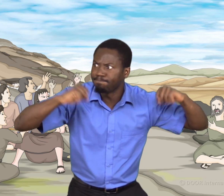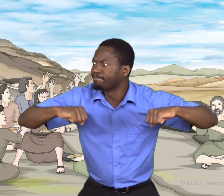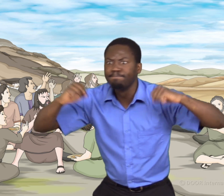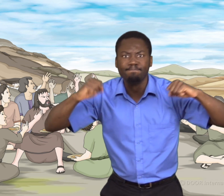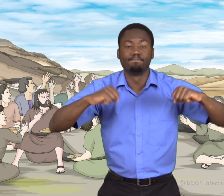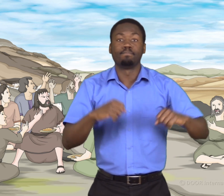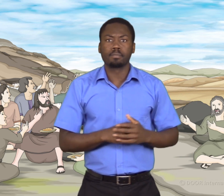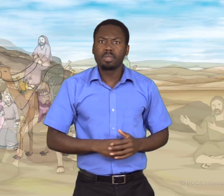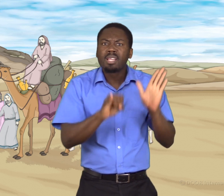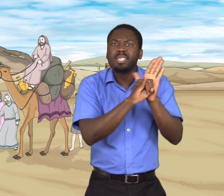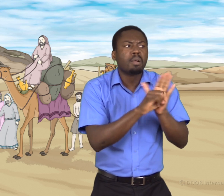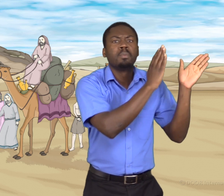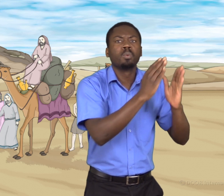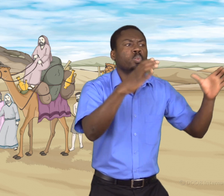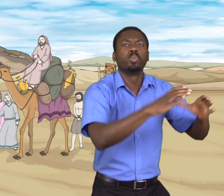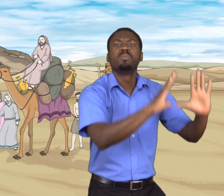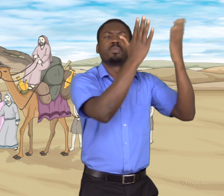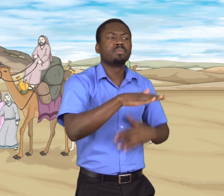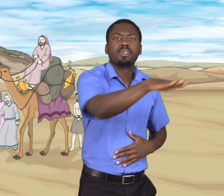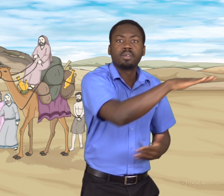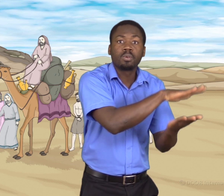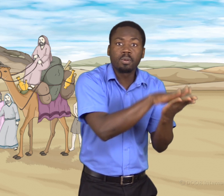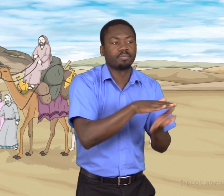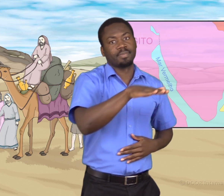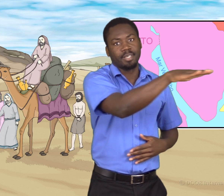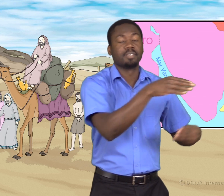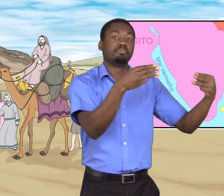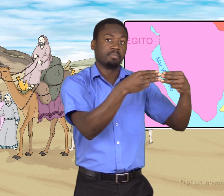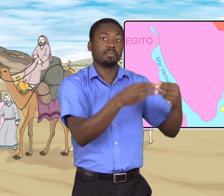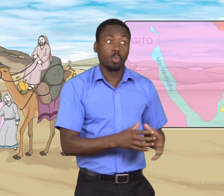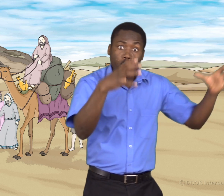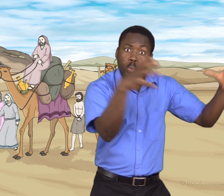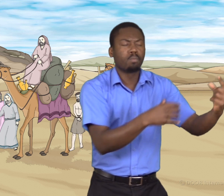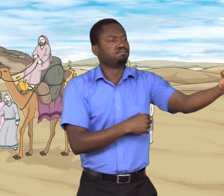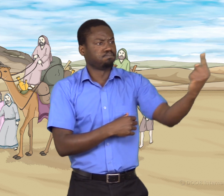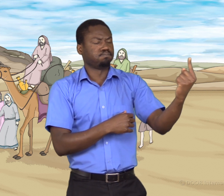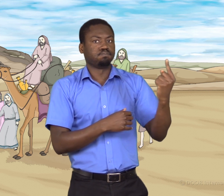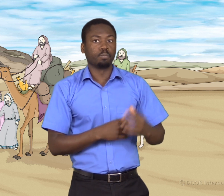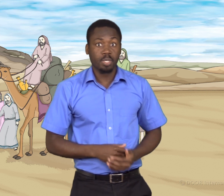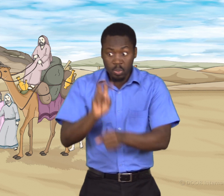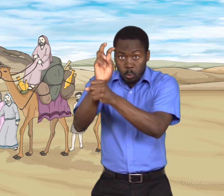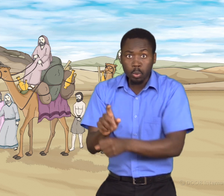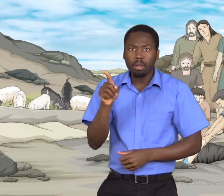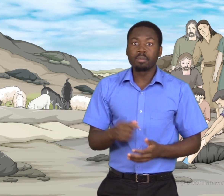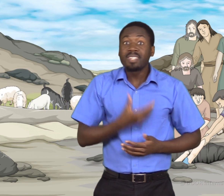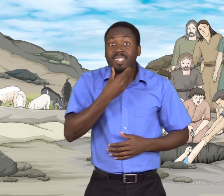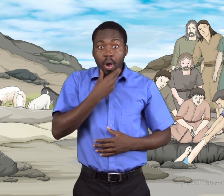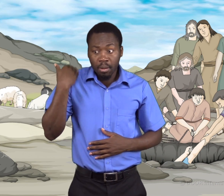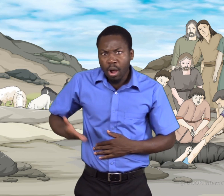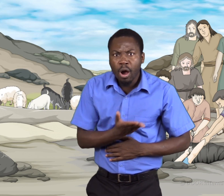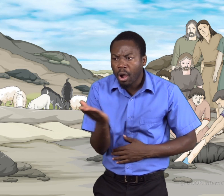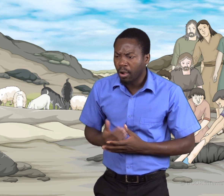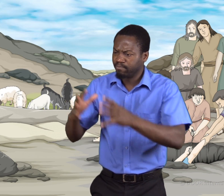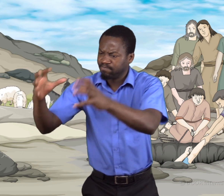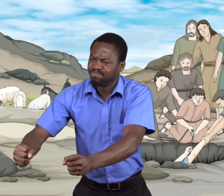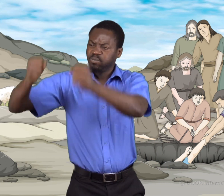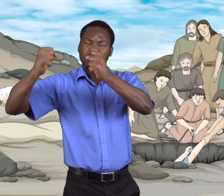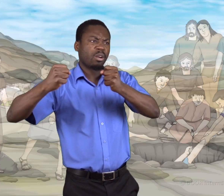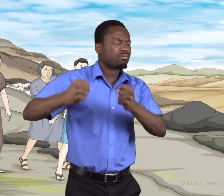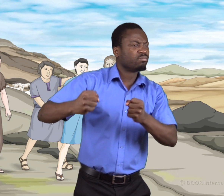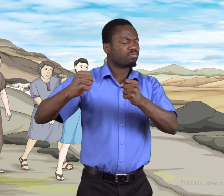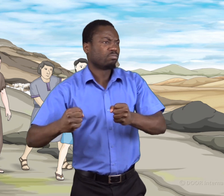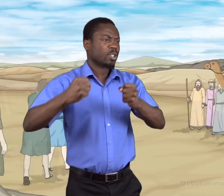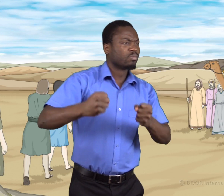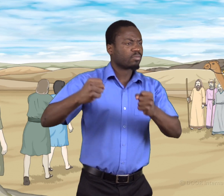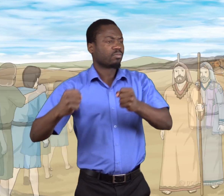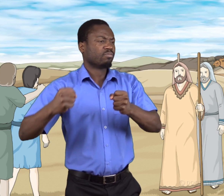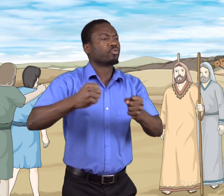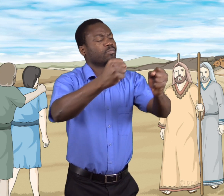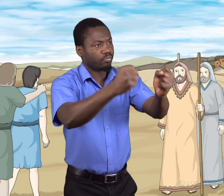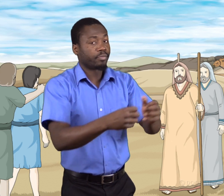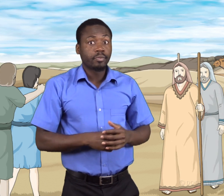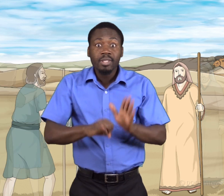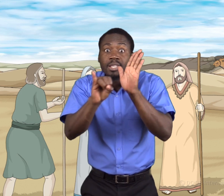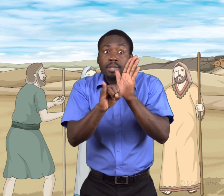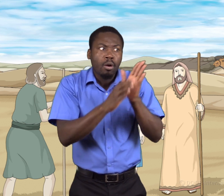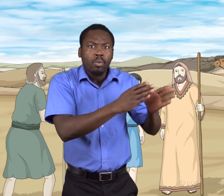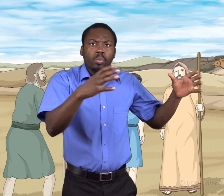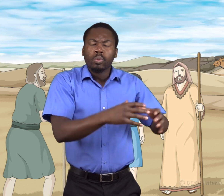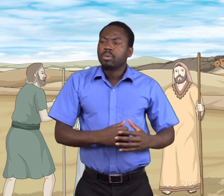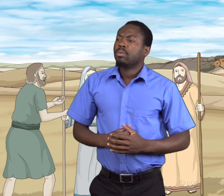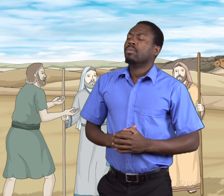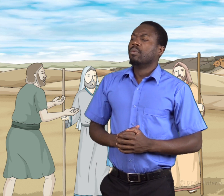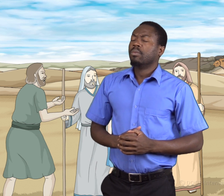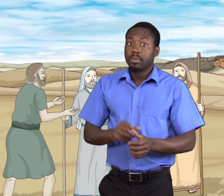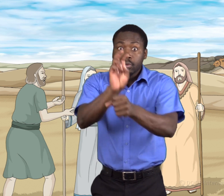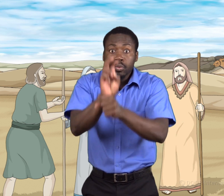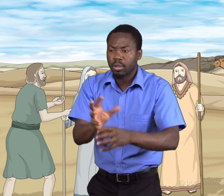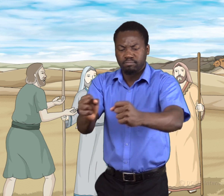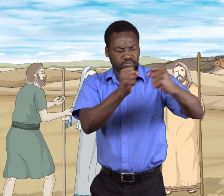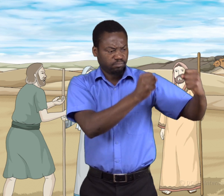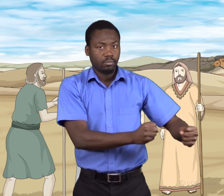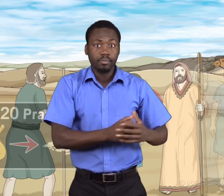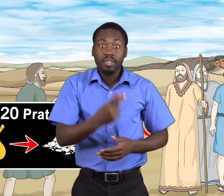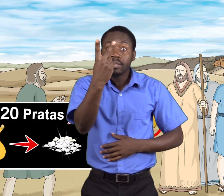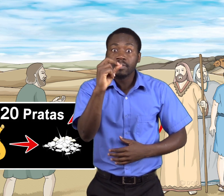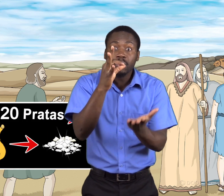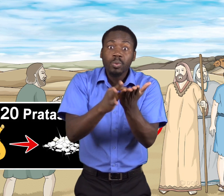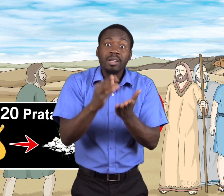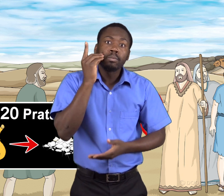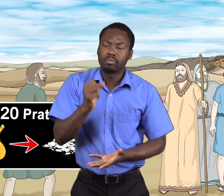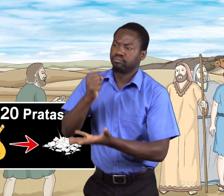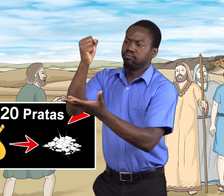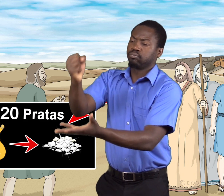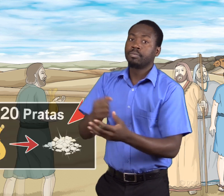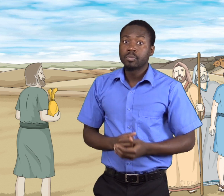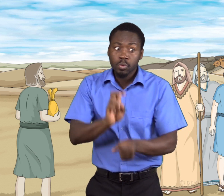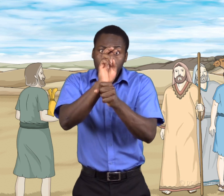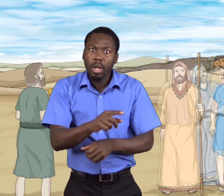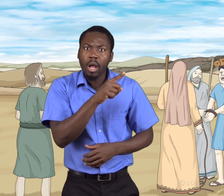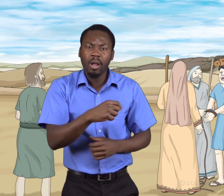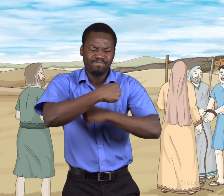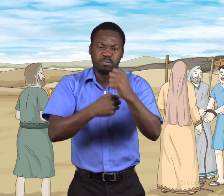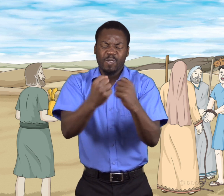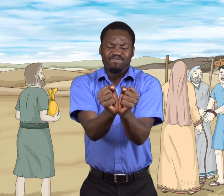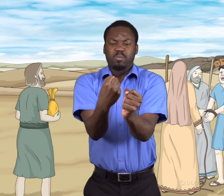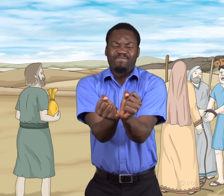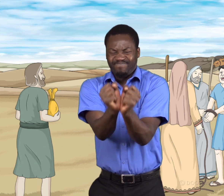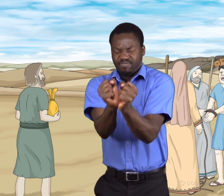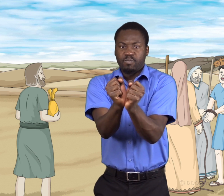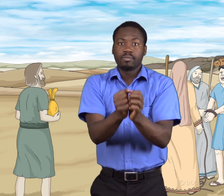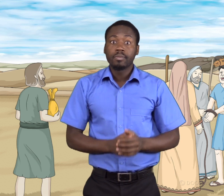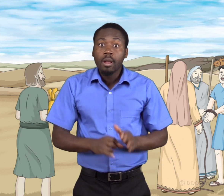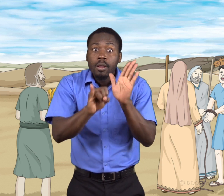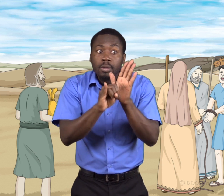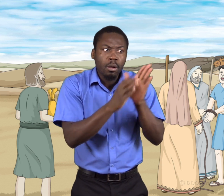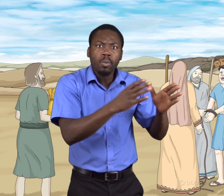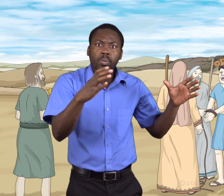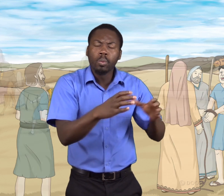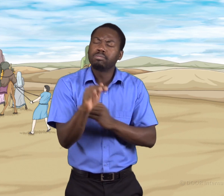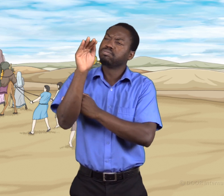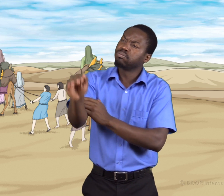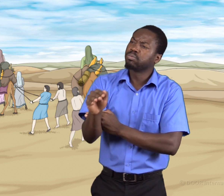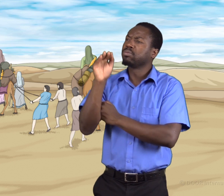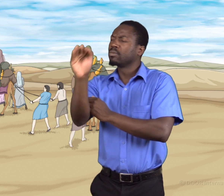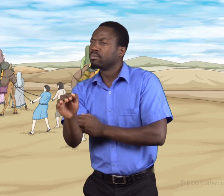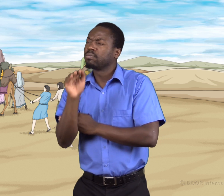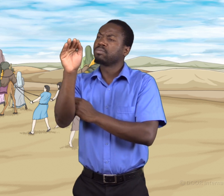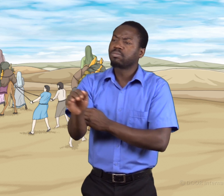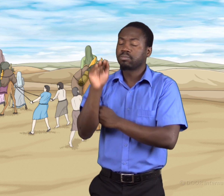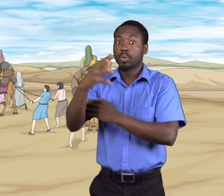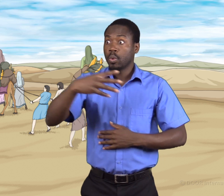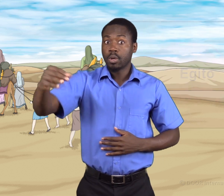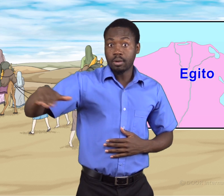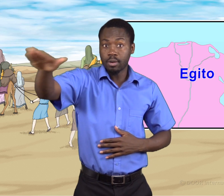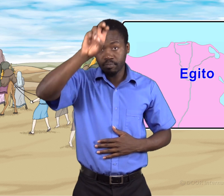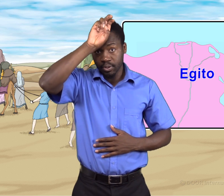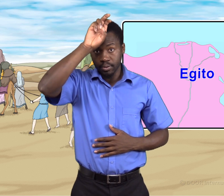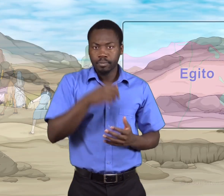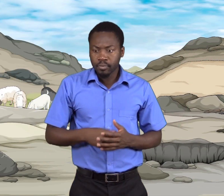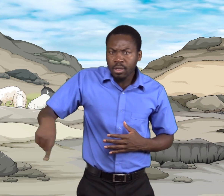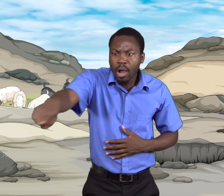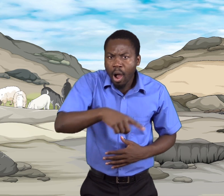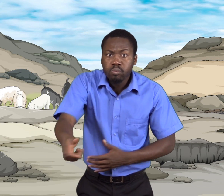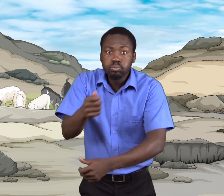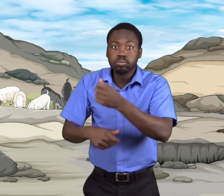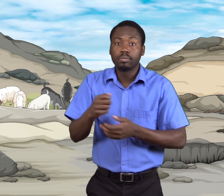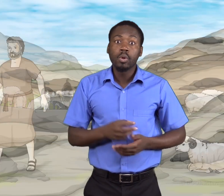So when the Midianite traders passed by, his brothers pulled Joseph out of the pit and sold him for twenty shekels of silver to the Ishmaelites, who took him to Egypt.